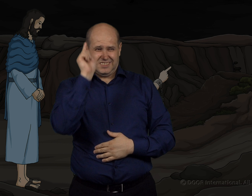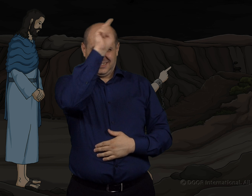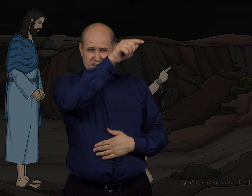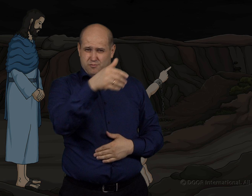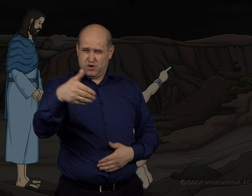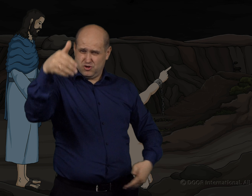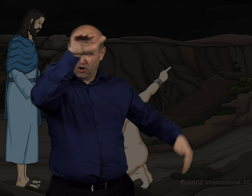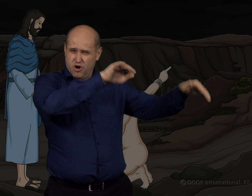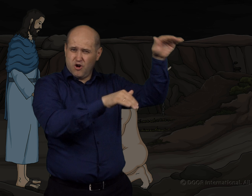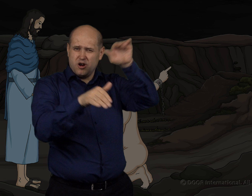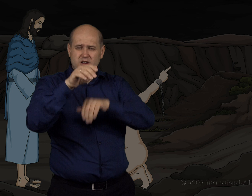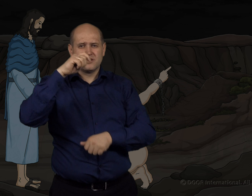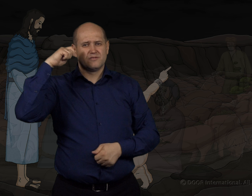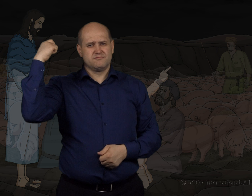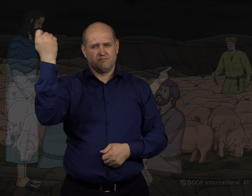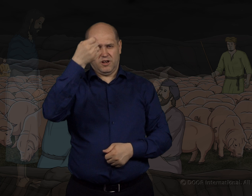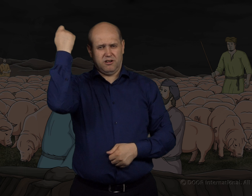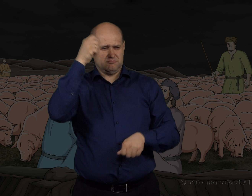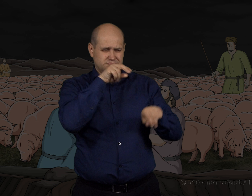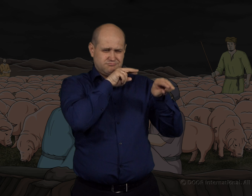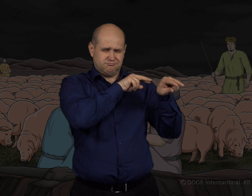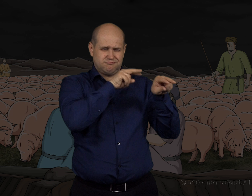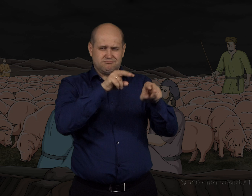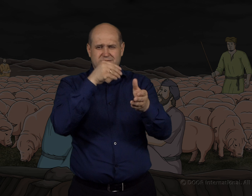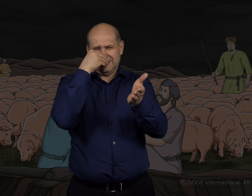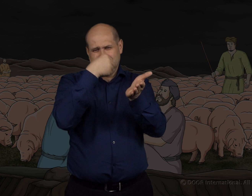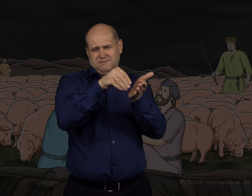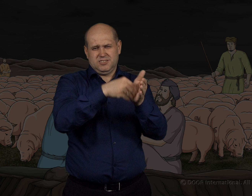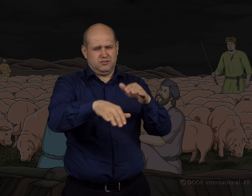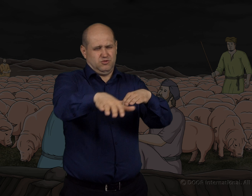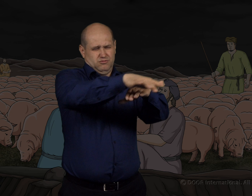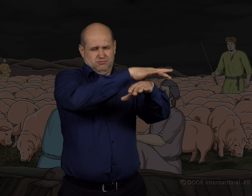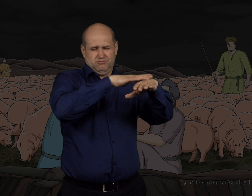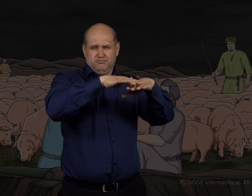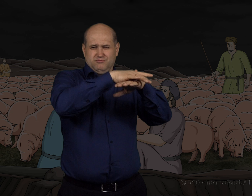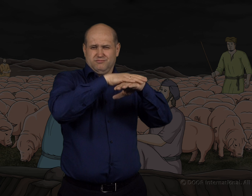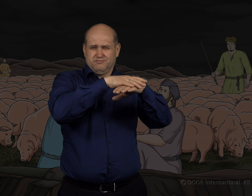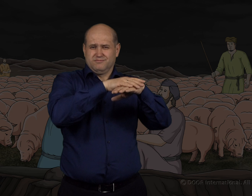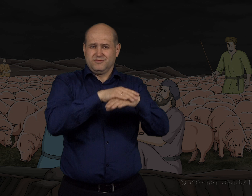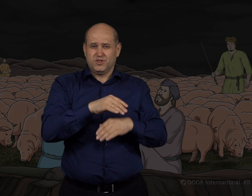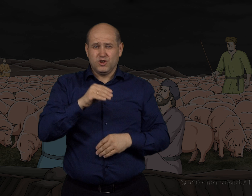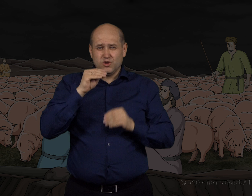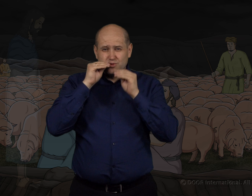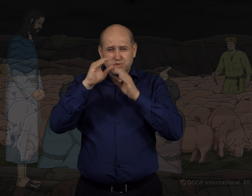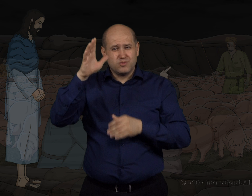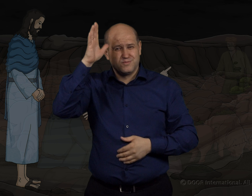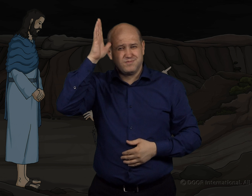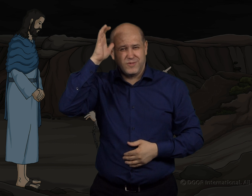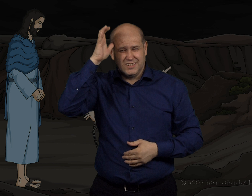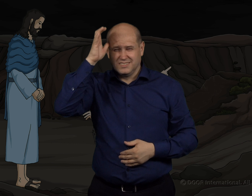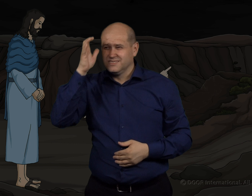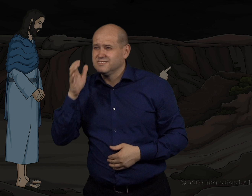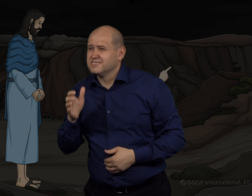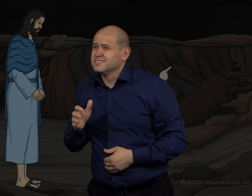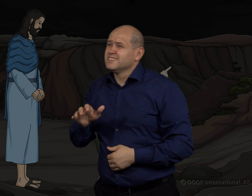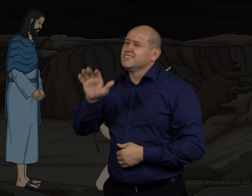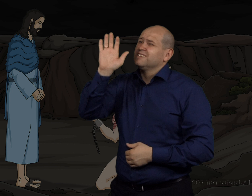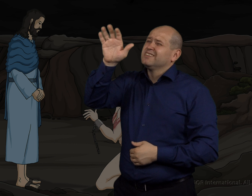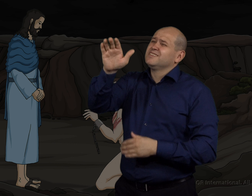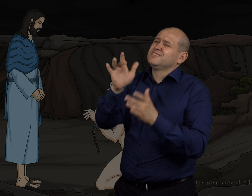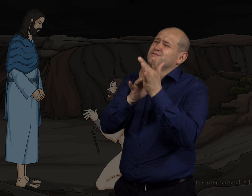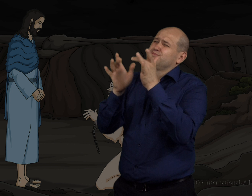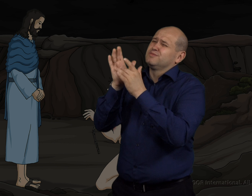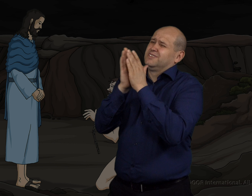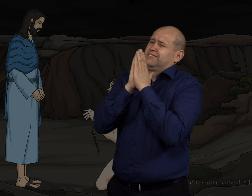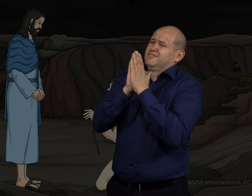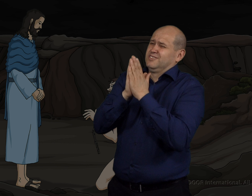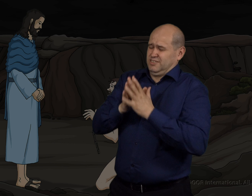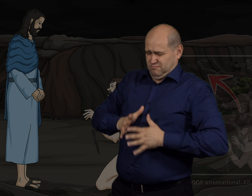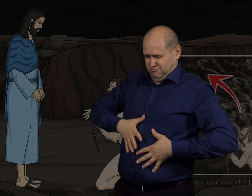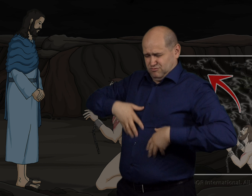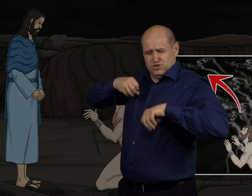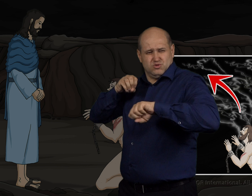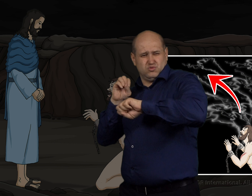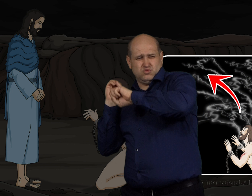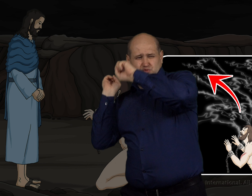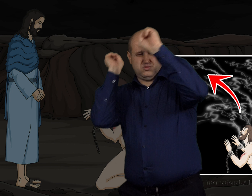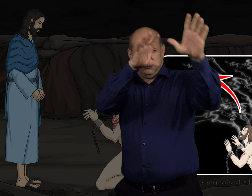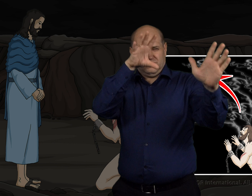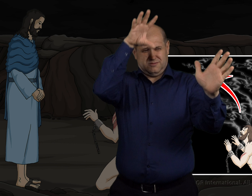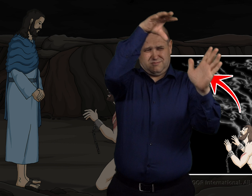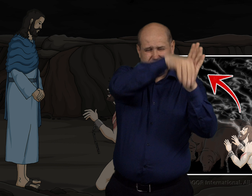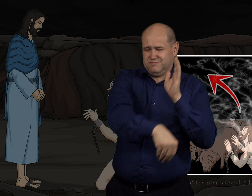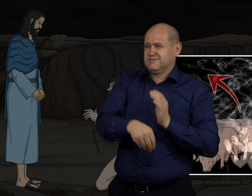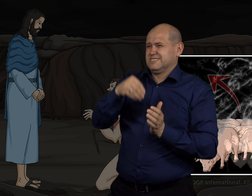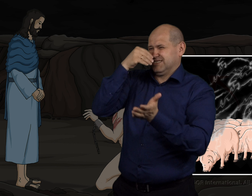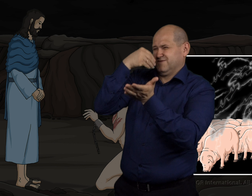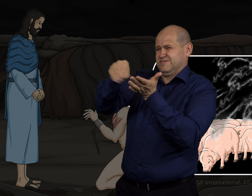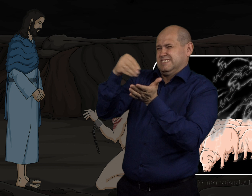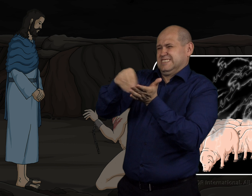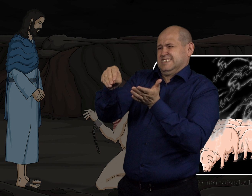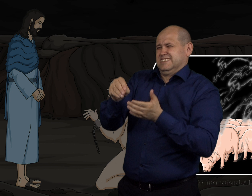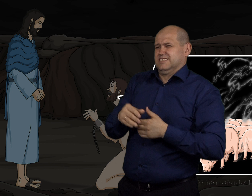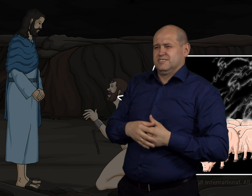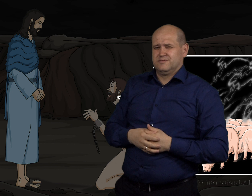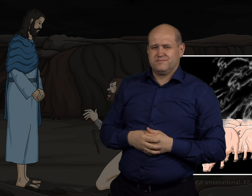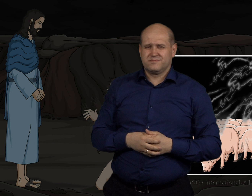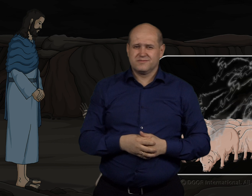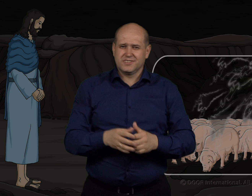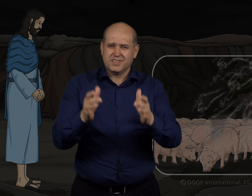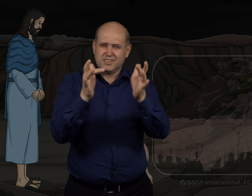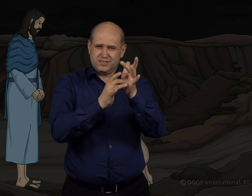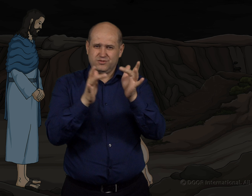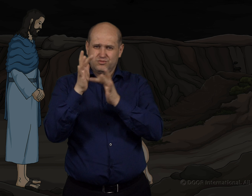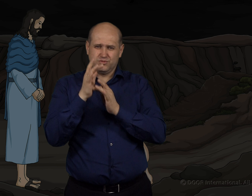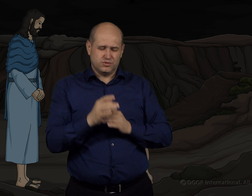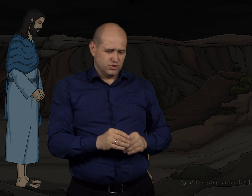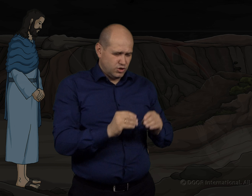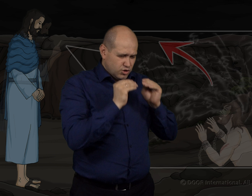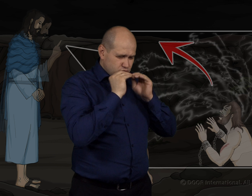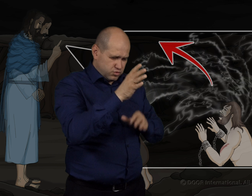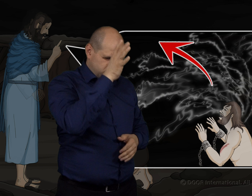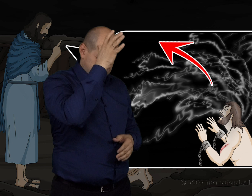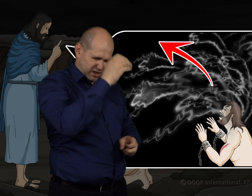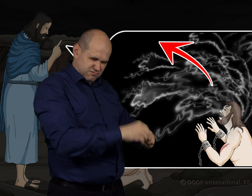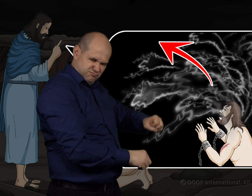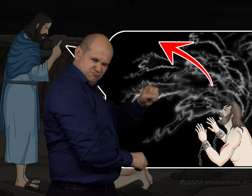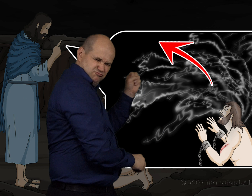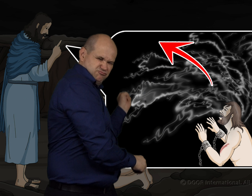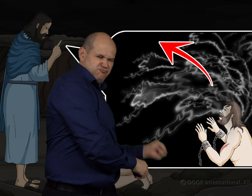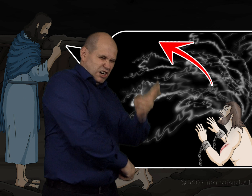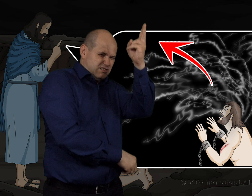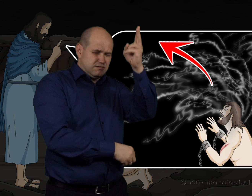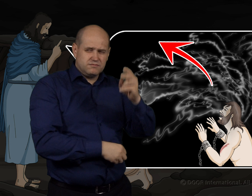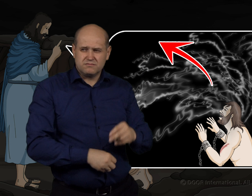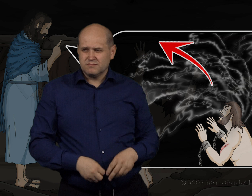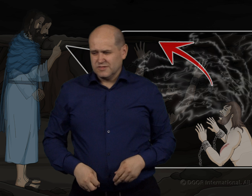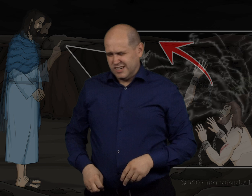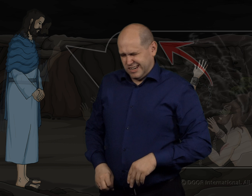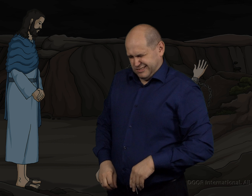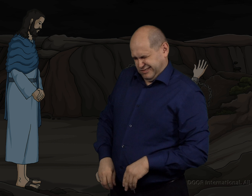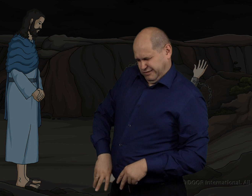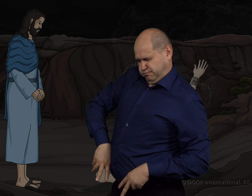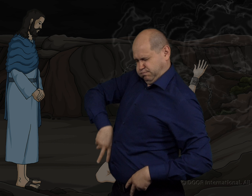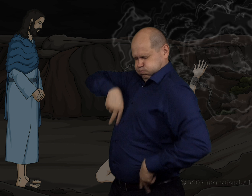There on the nearby hillside a large herd of pigs was feeding. So the demons begged Jesus, “Send us to the pigs, so that we may enter them.”